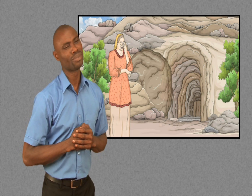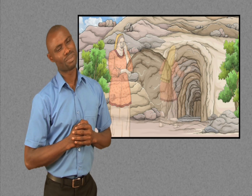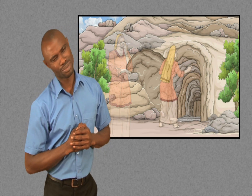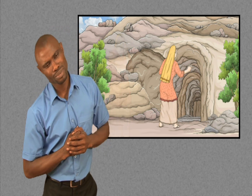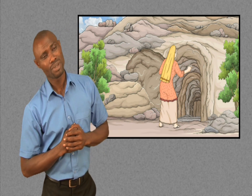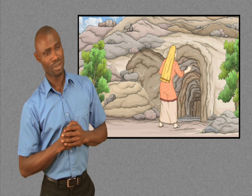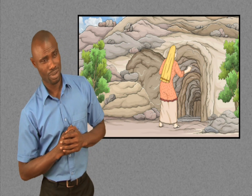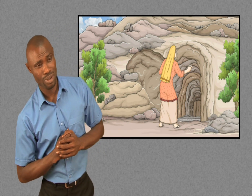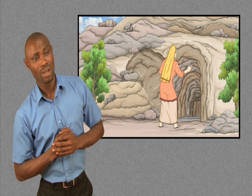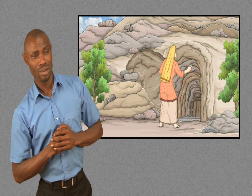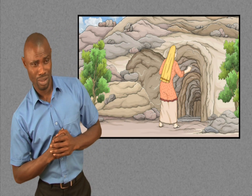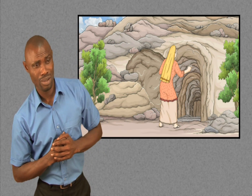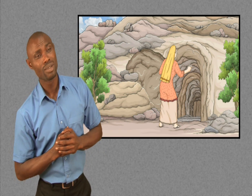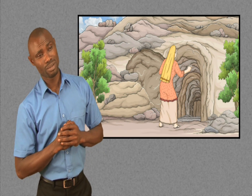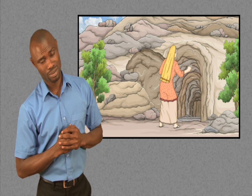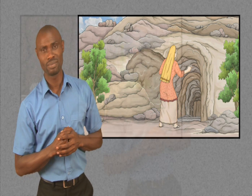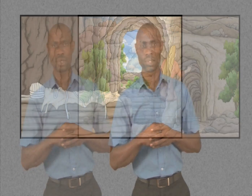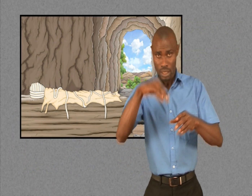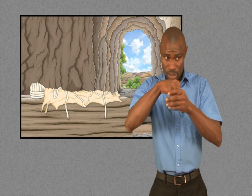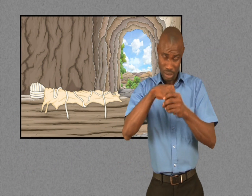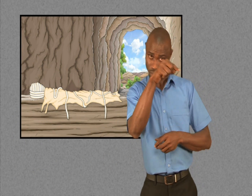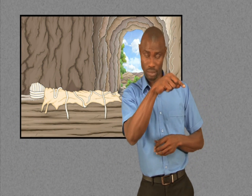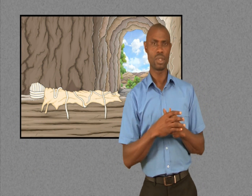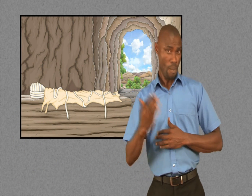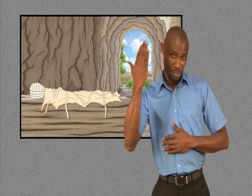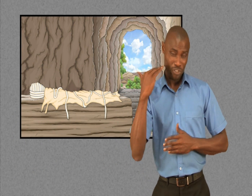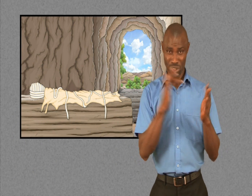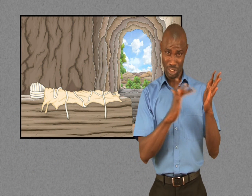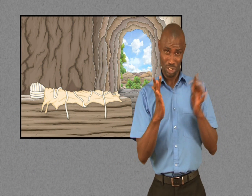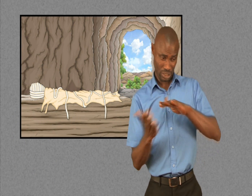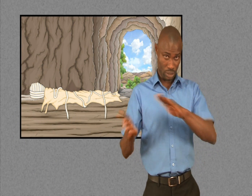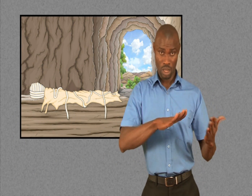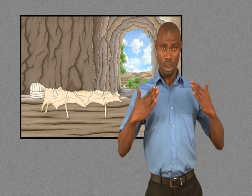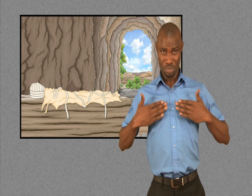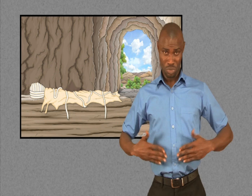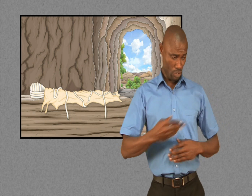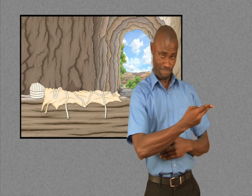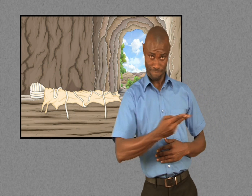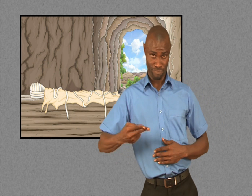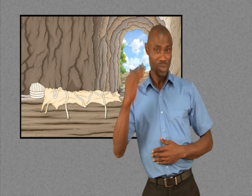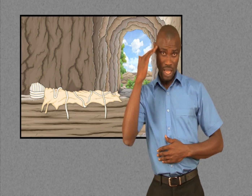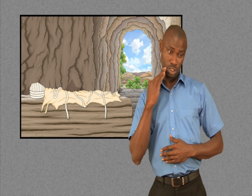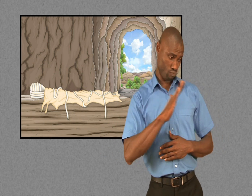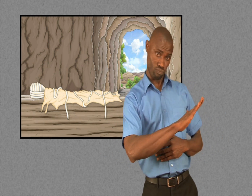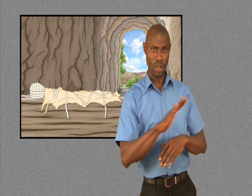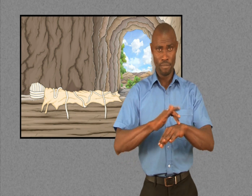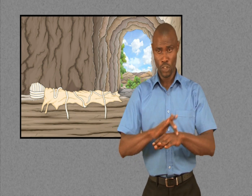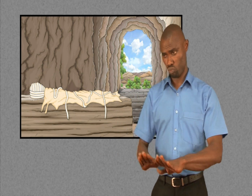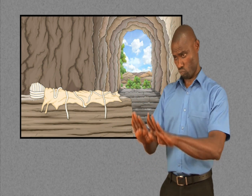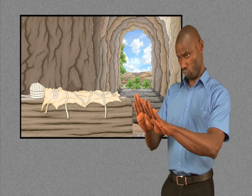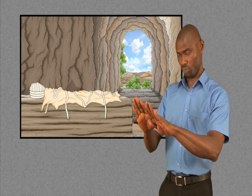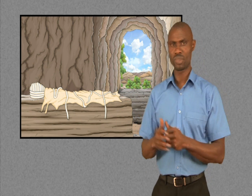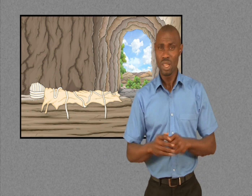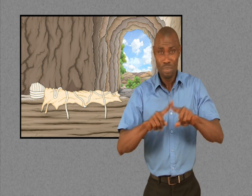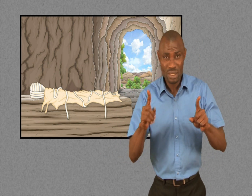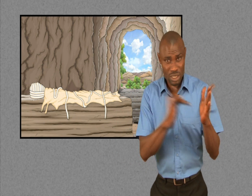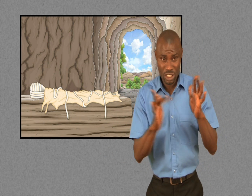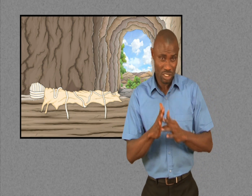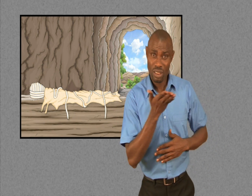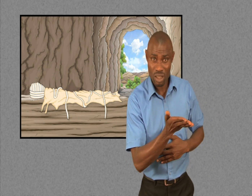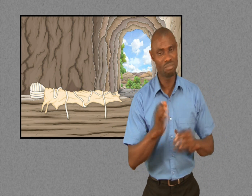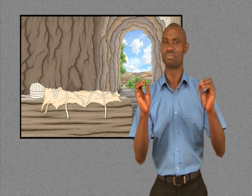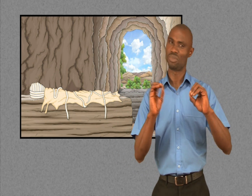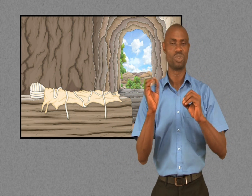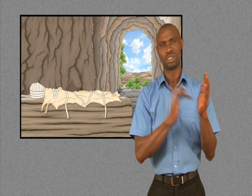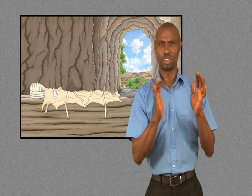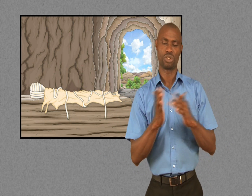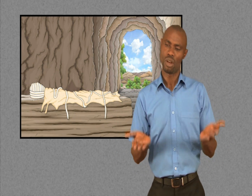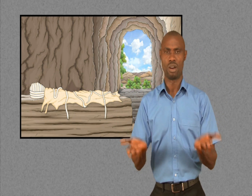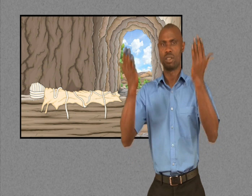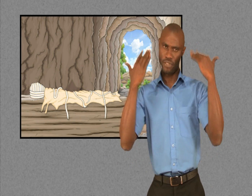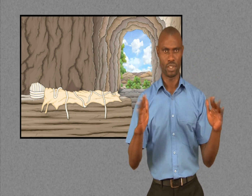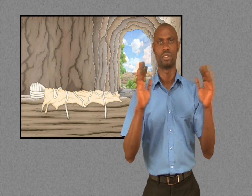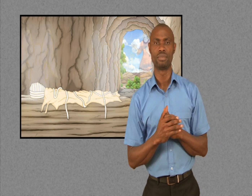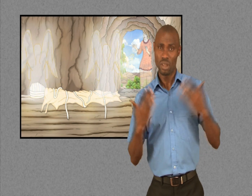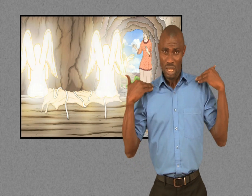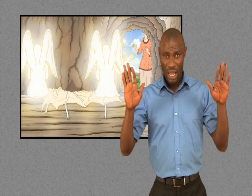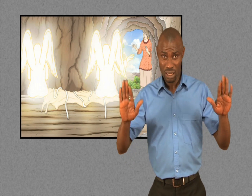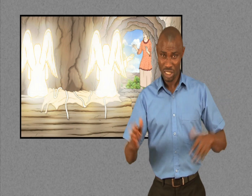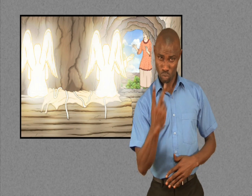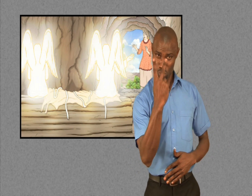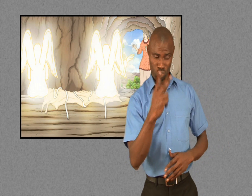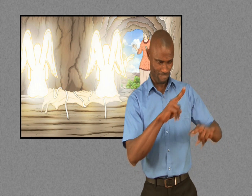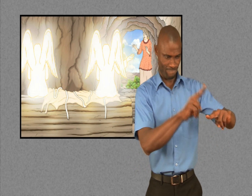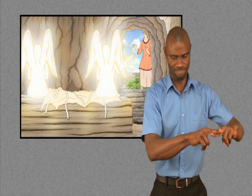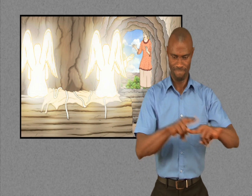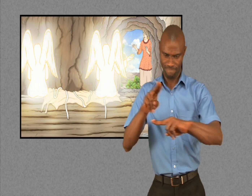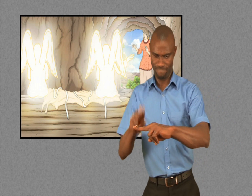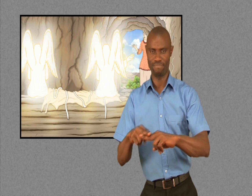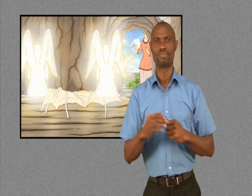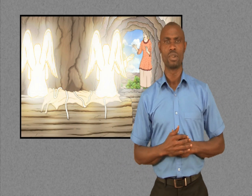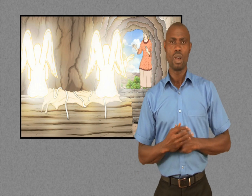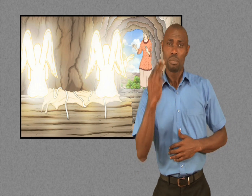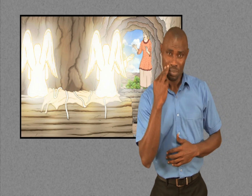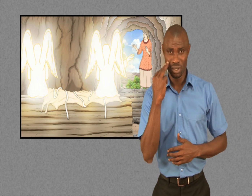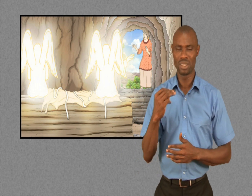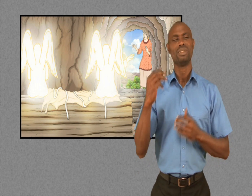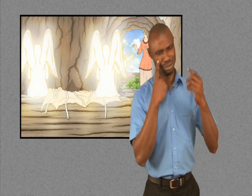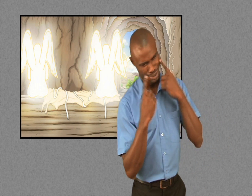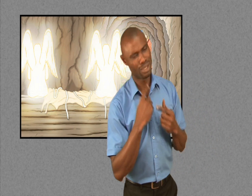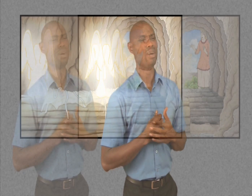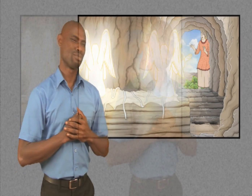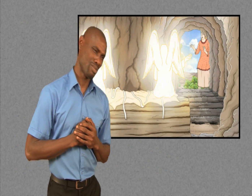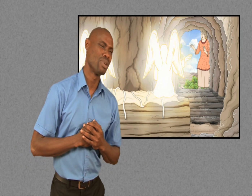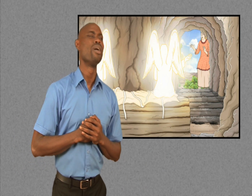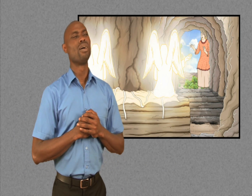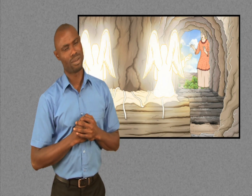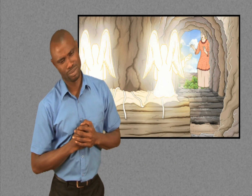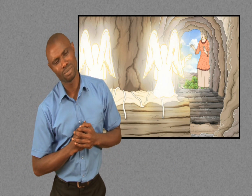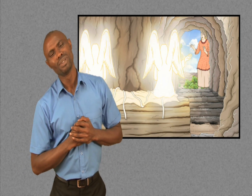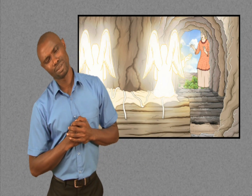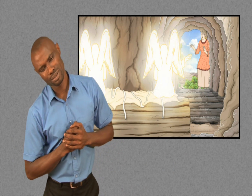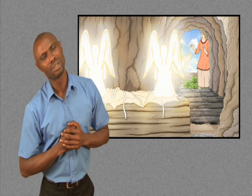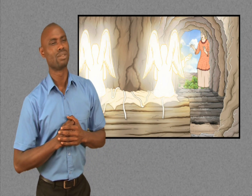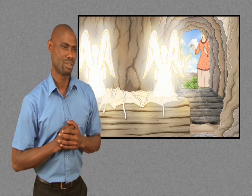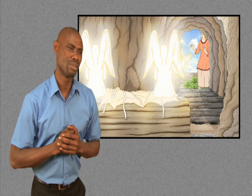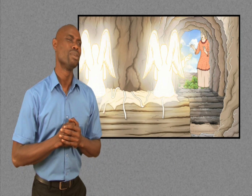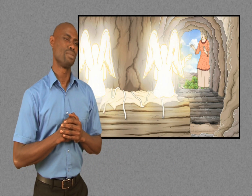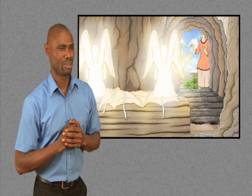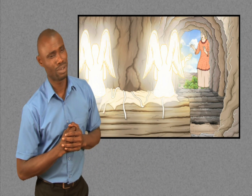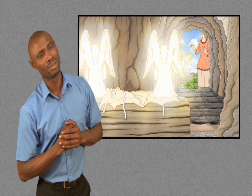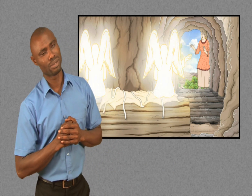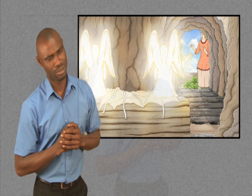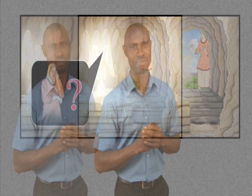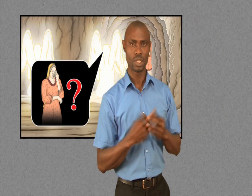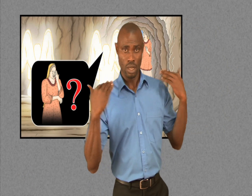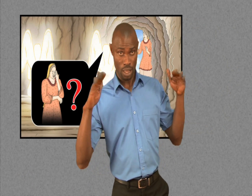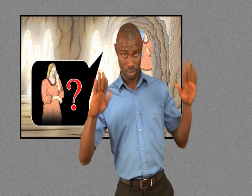And as she wept, she bent down to look into the tomb, and she saw two angels in white sitting where the body of Jesus had lain, one at the head and the other at the feet.